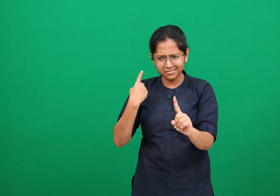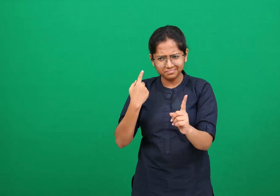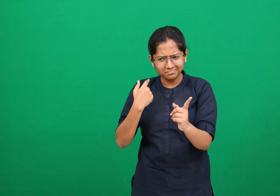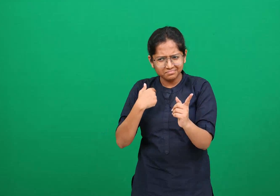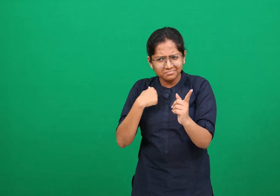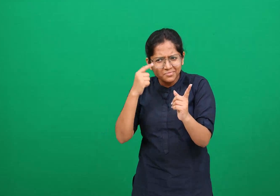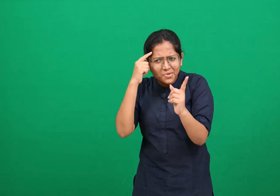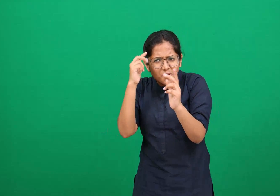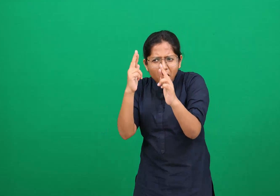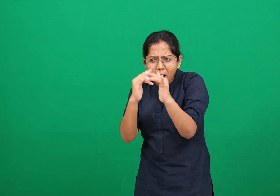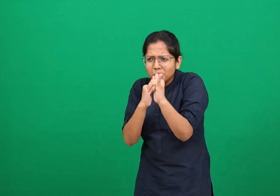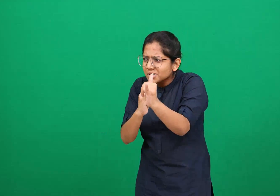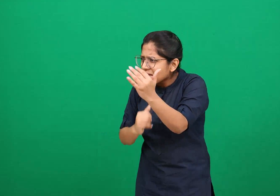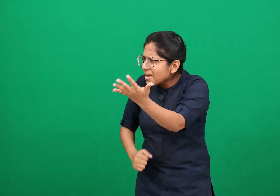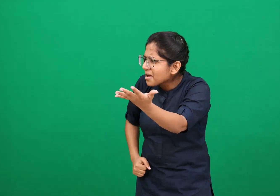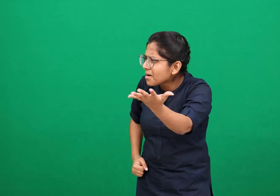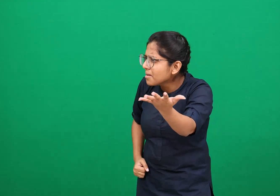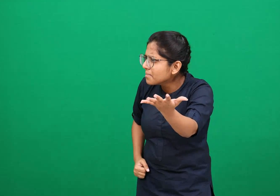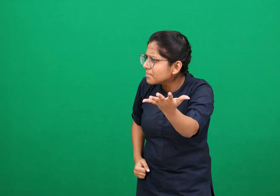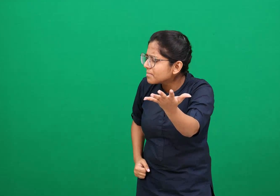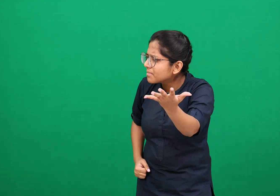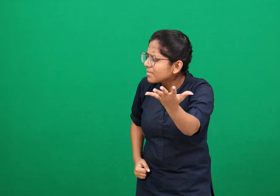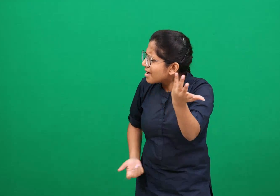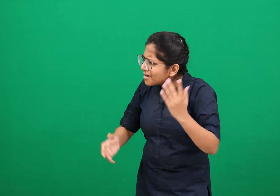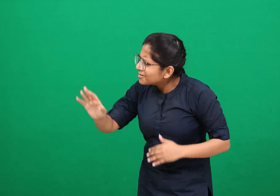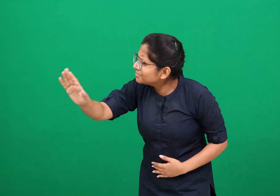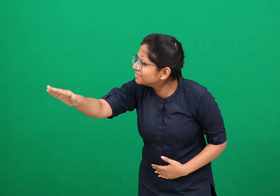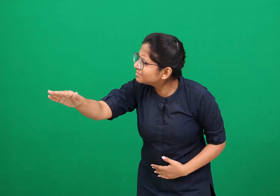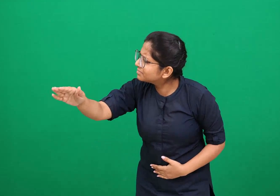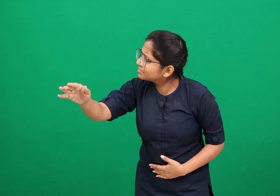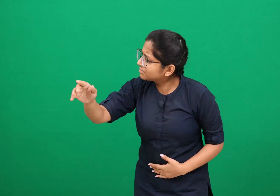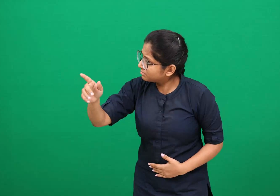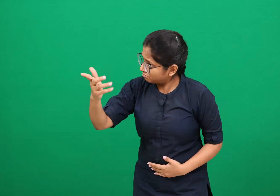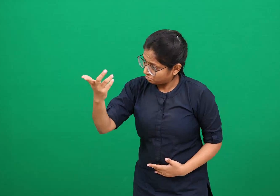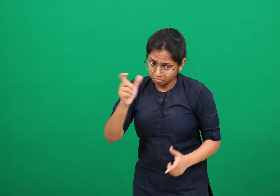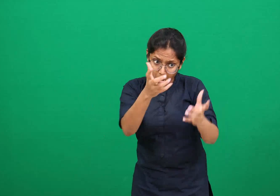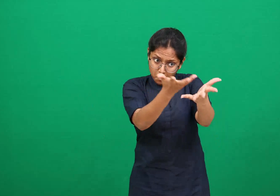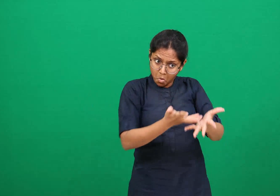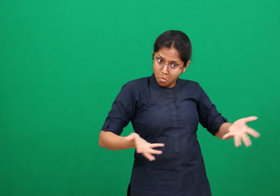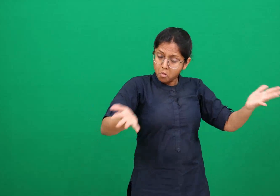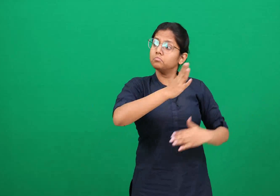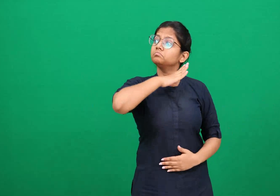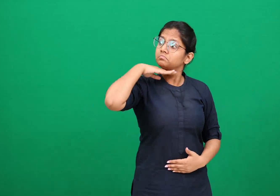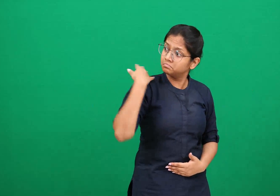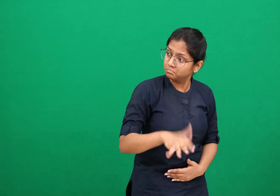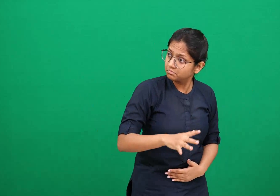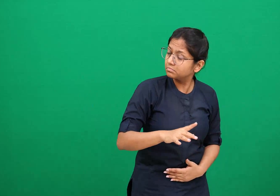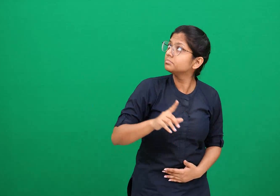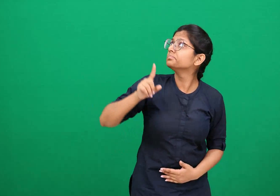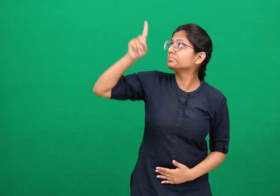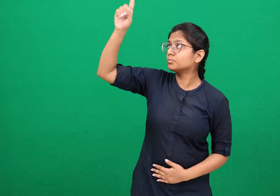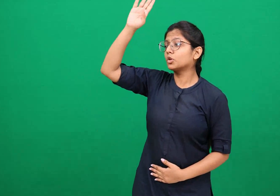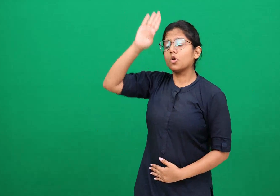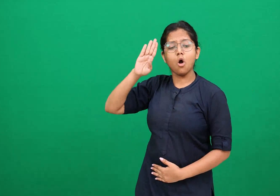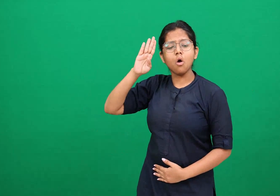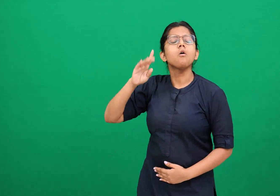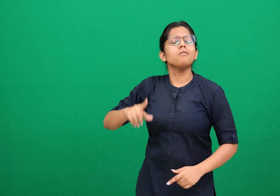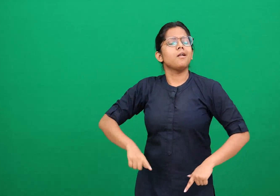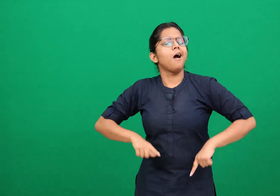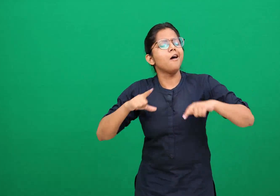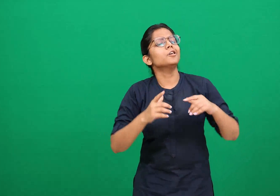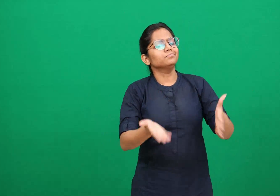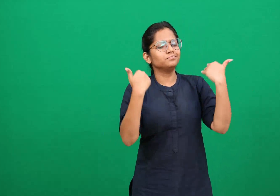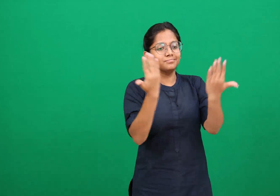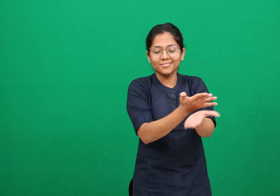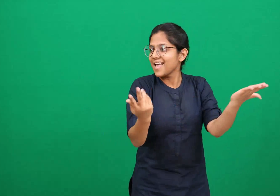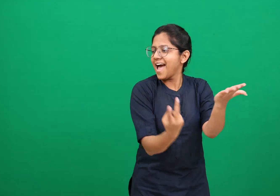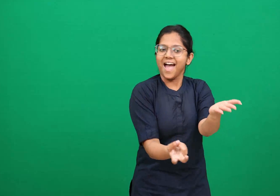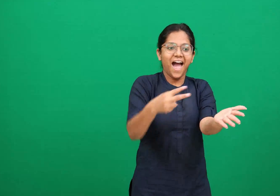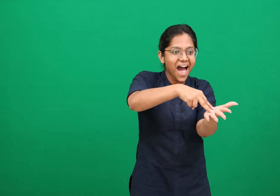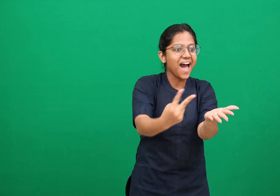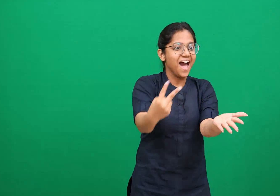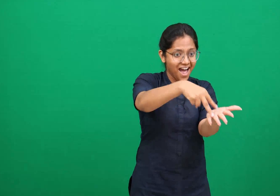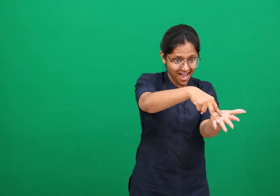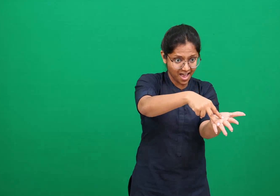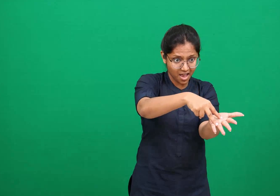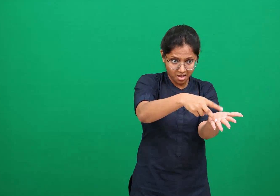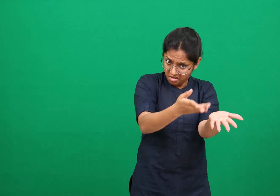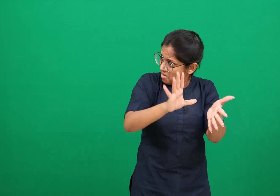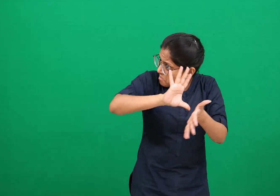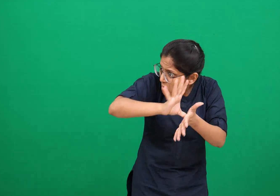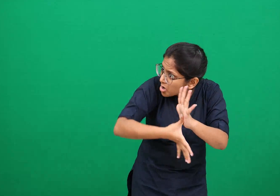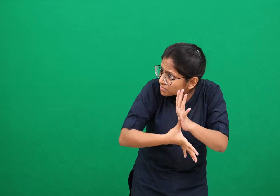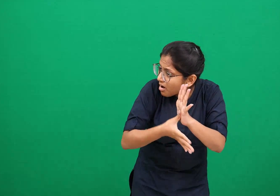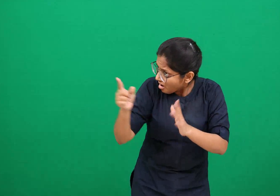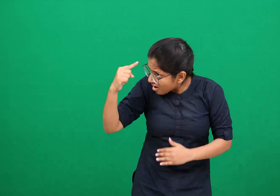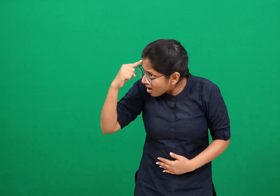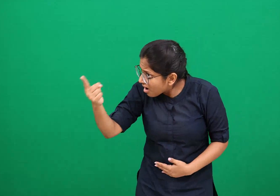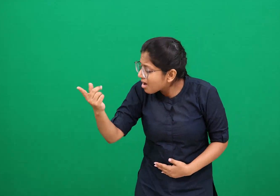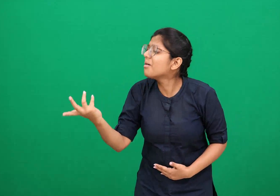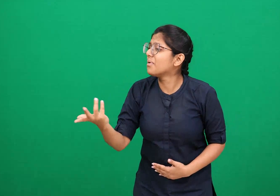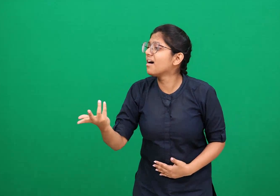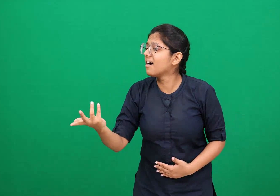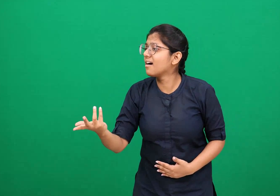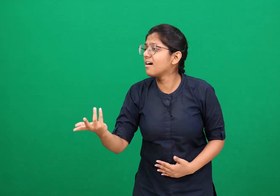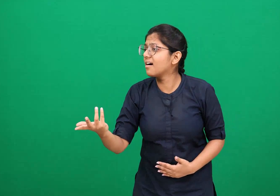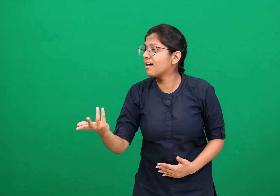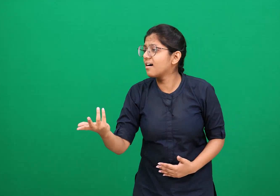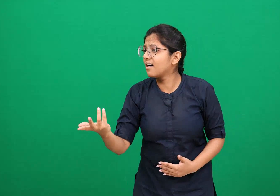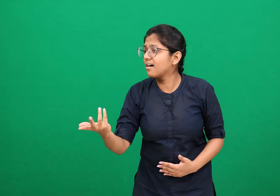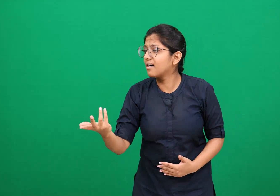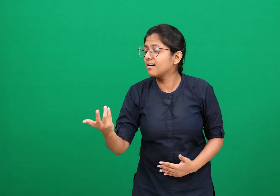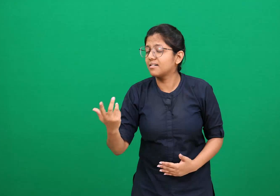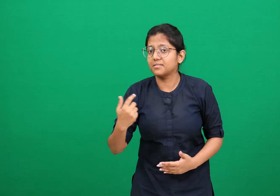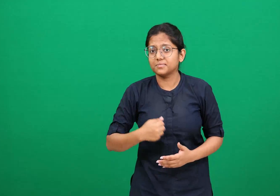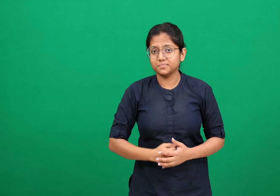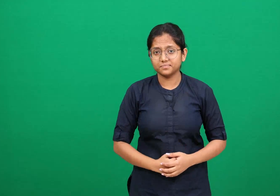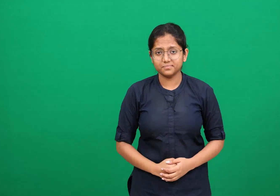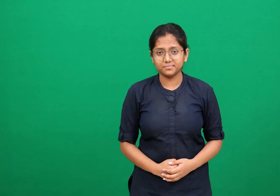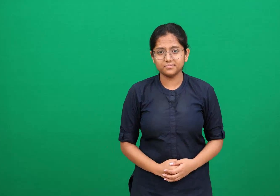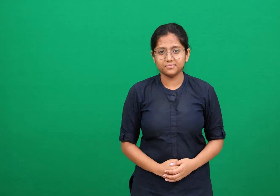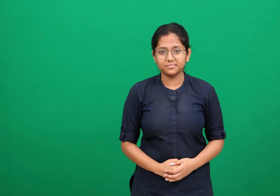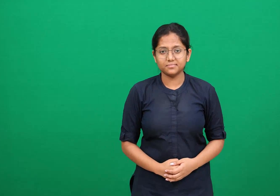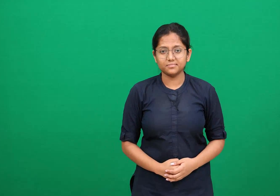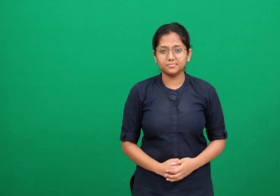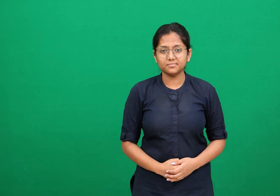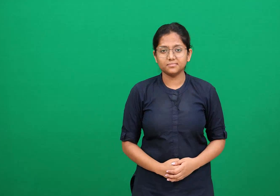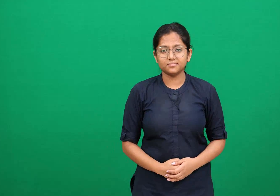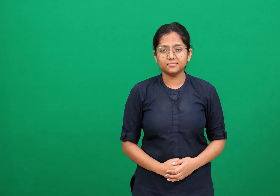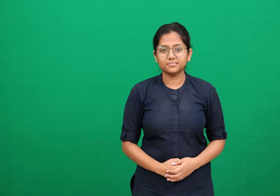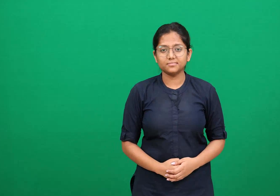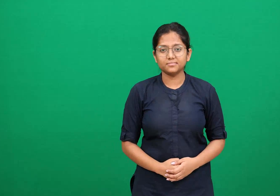Why would any of you consider it incredible that God raises the dead?